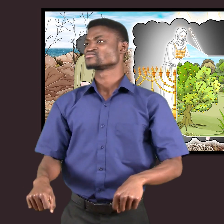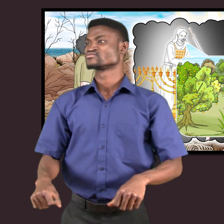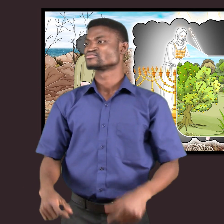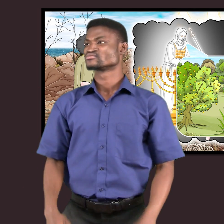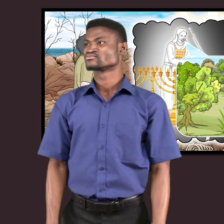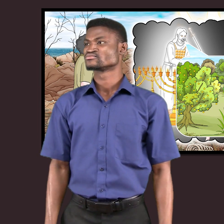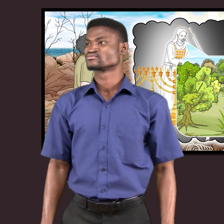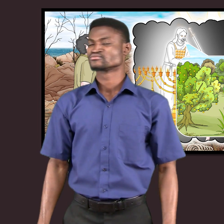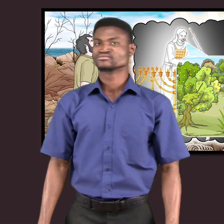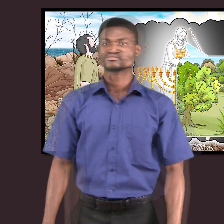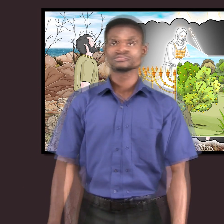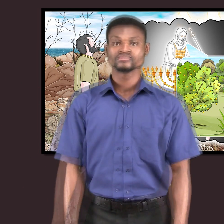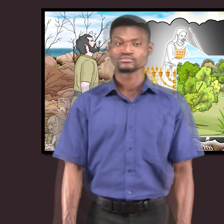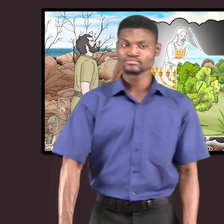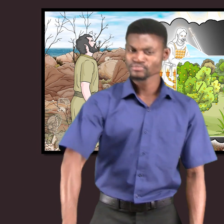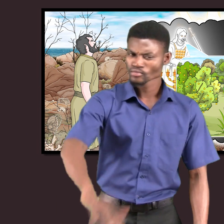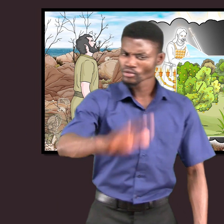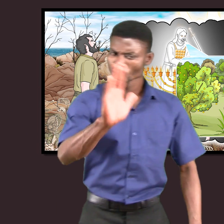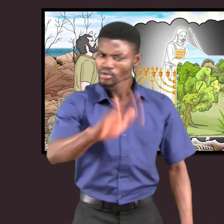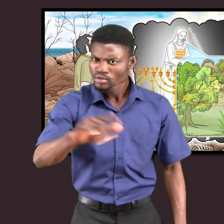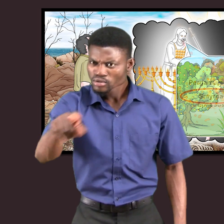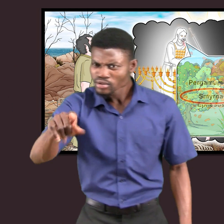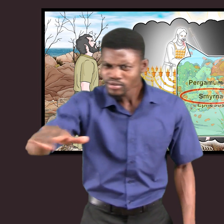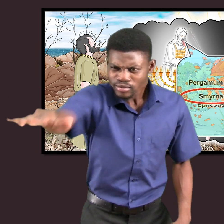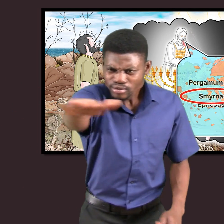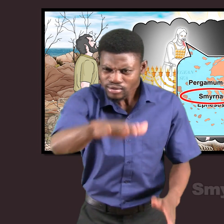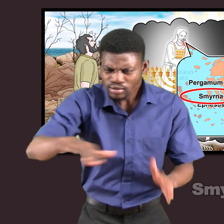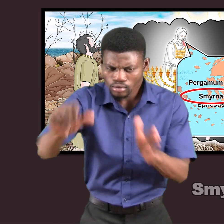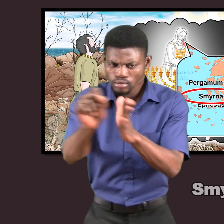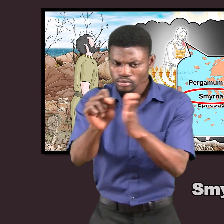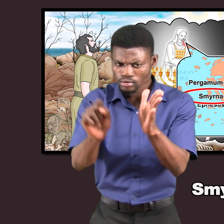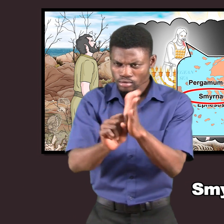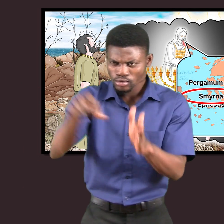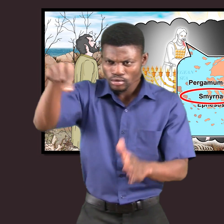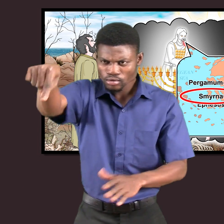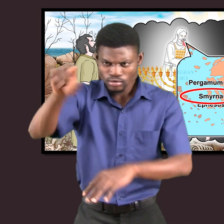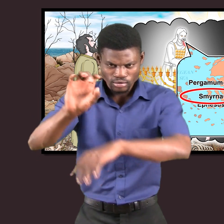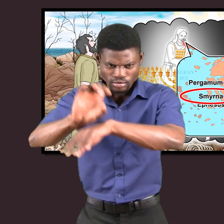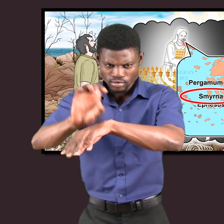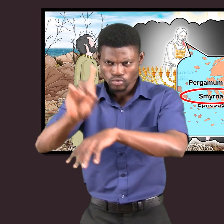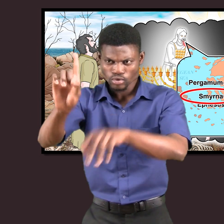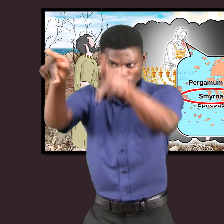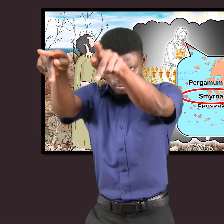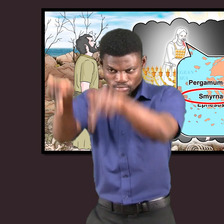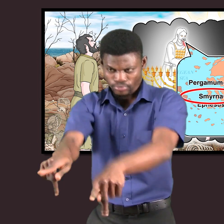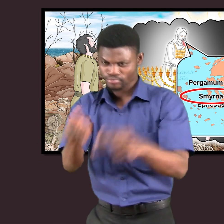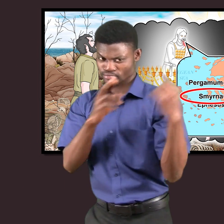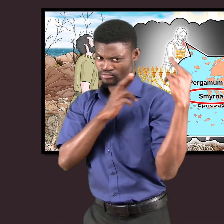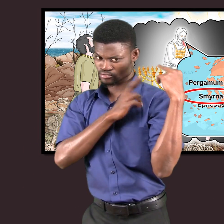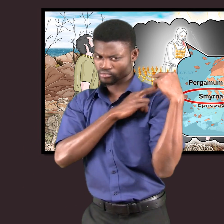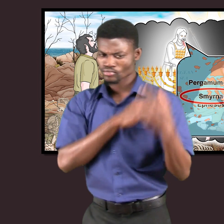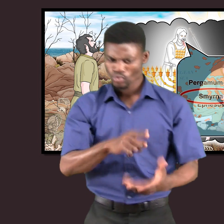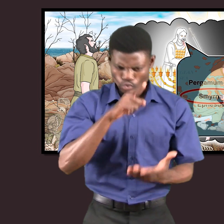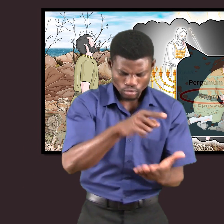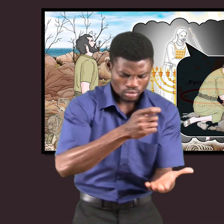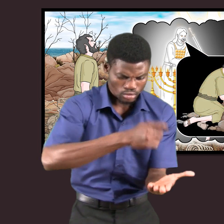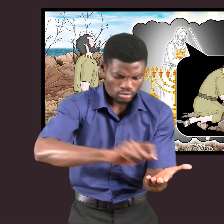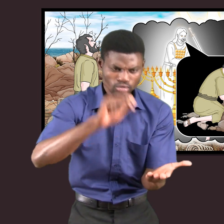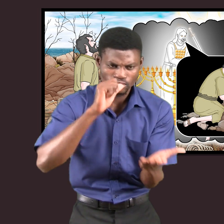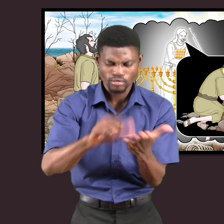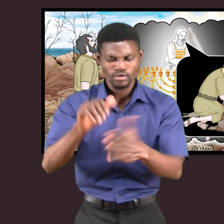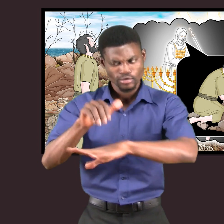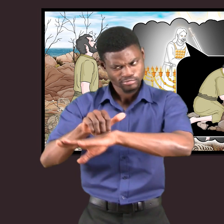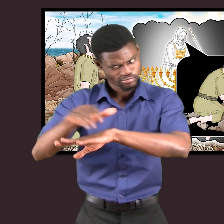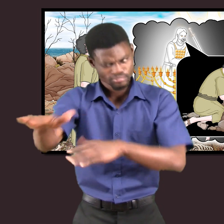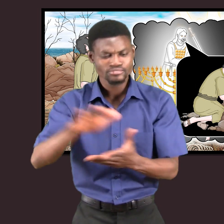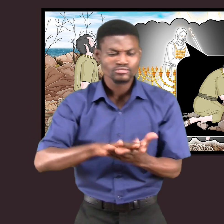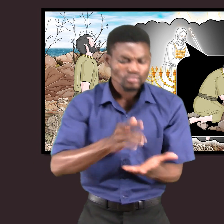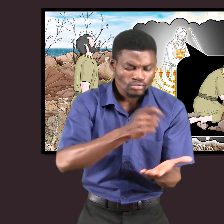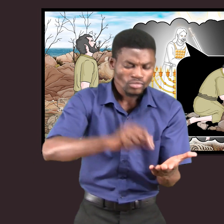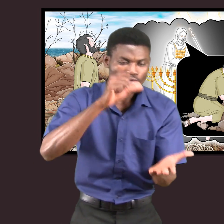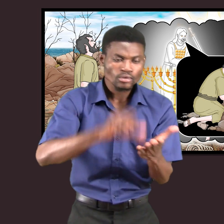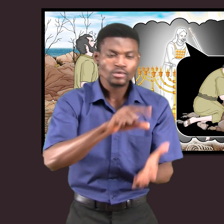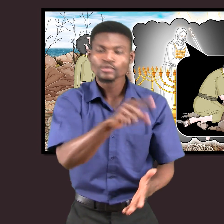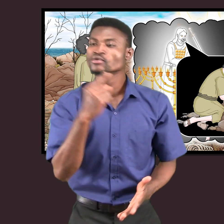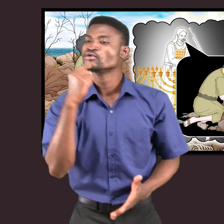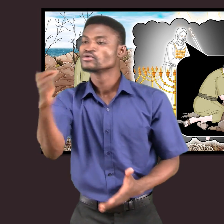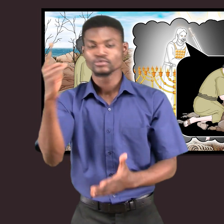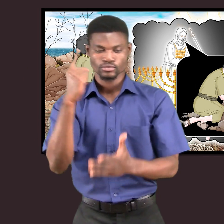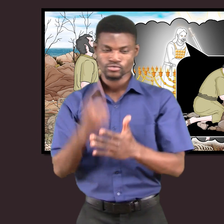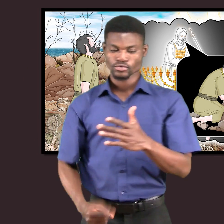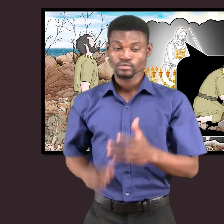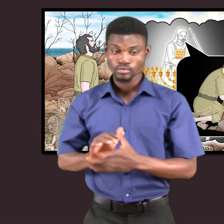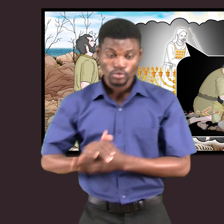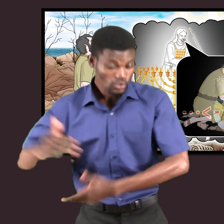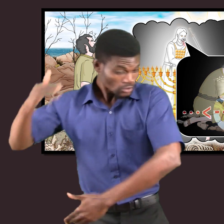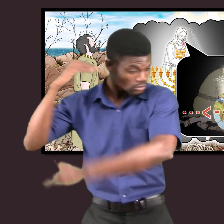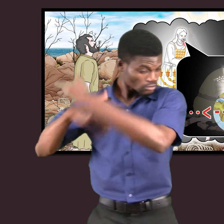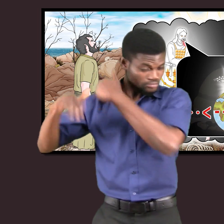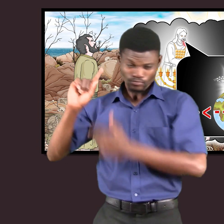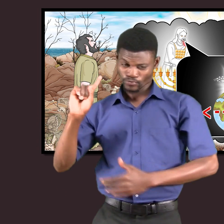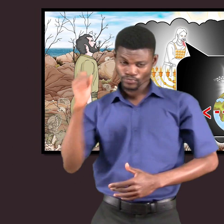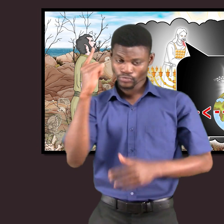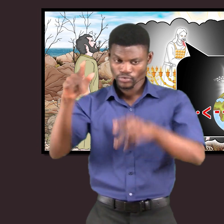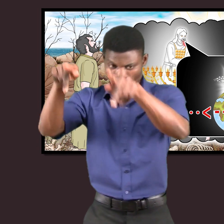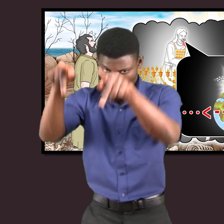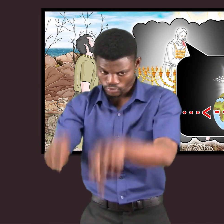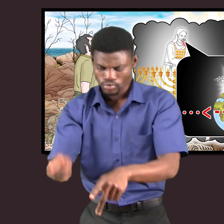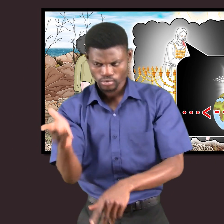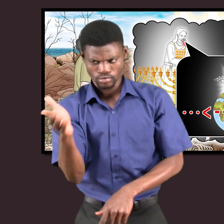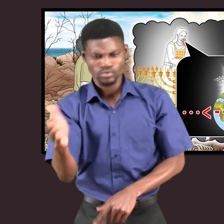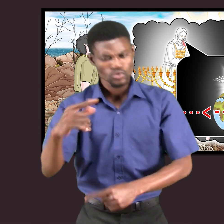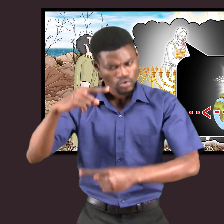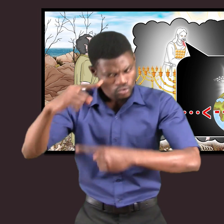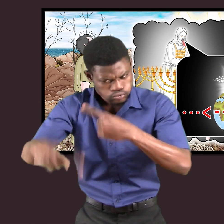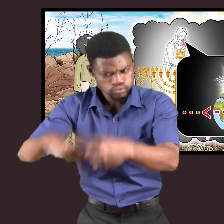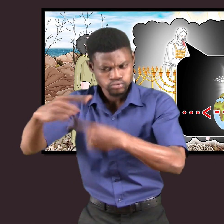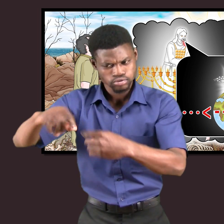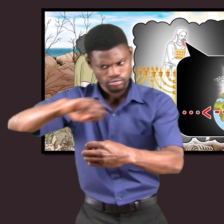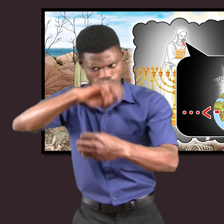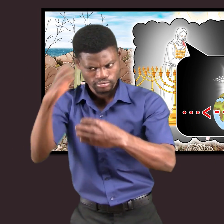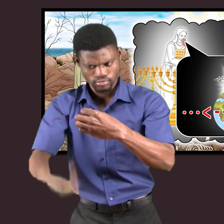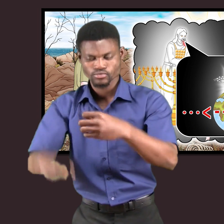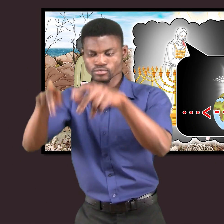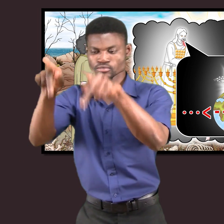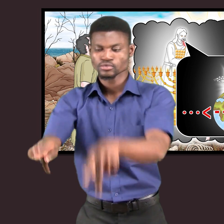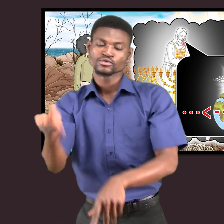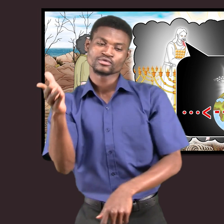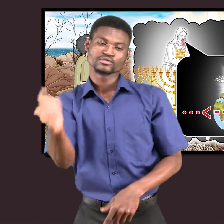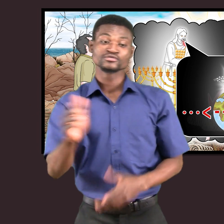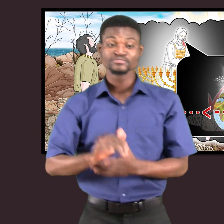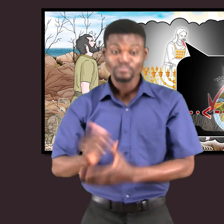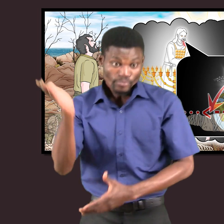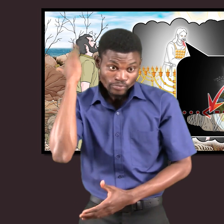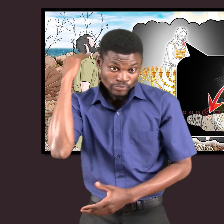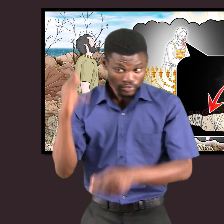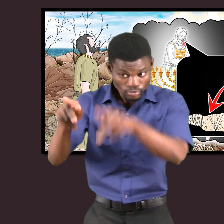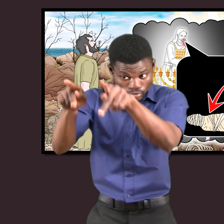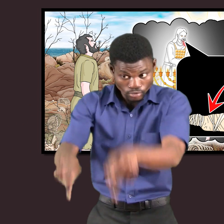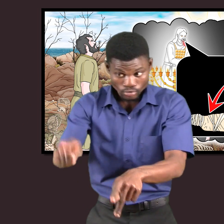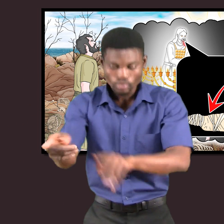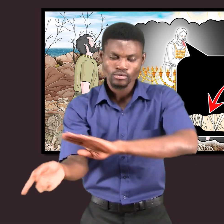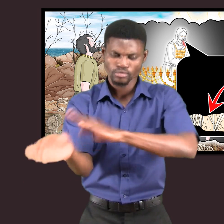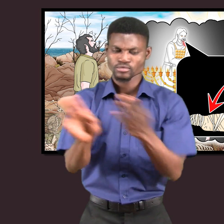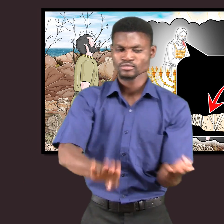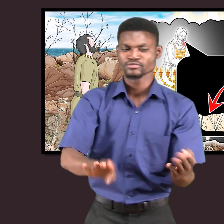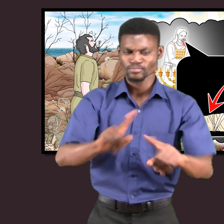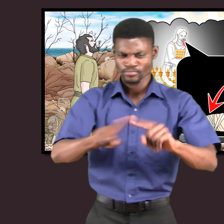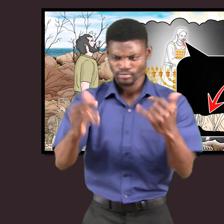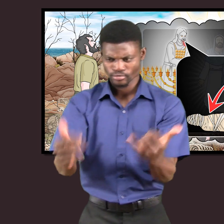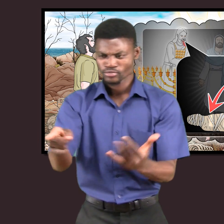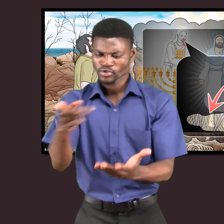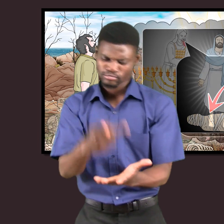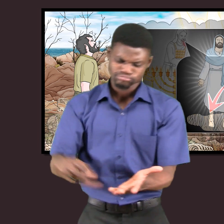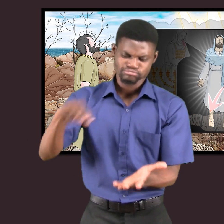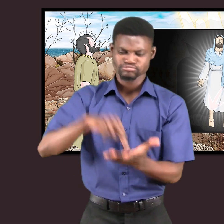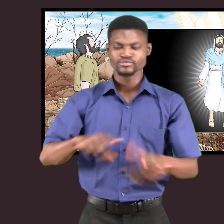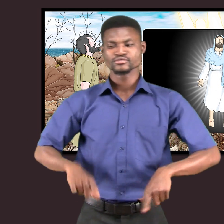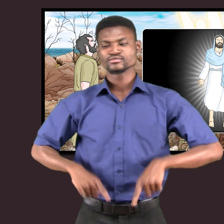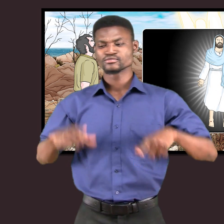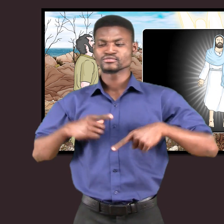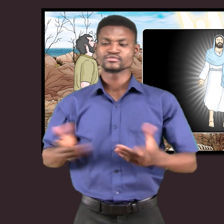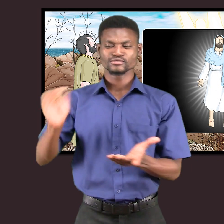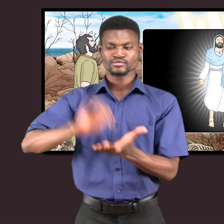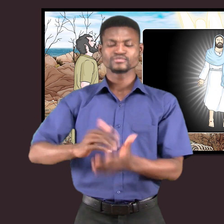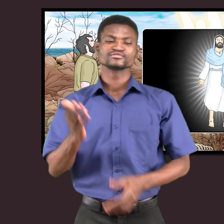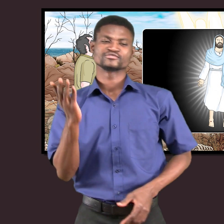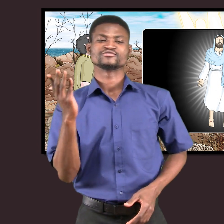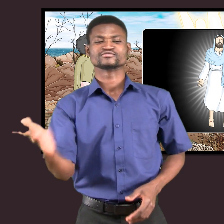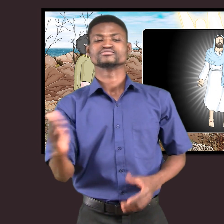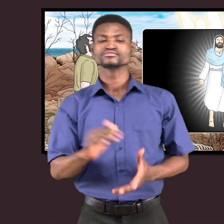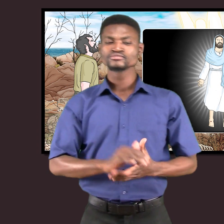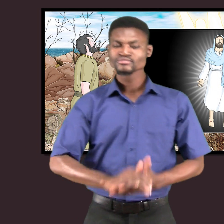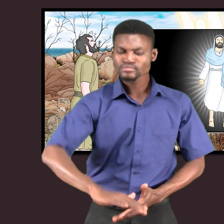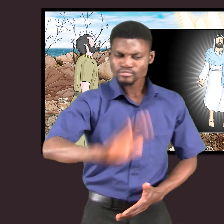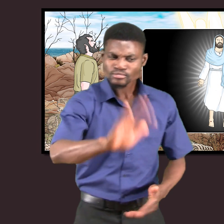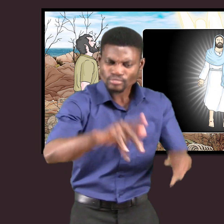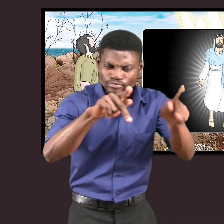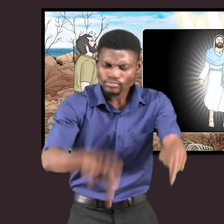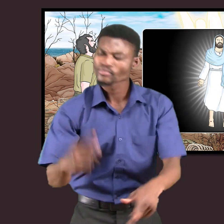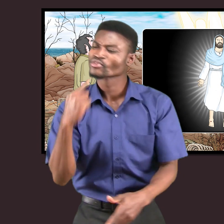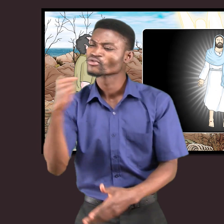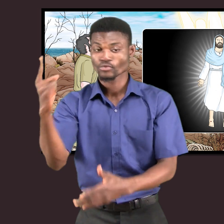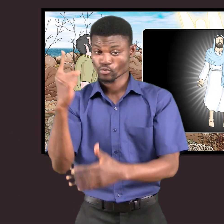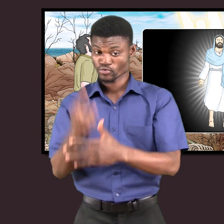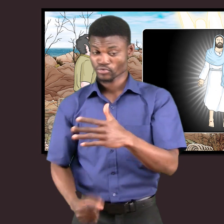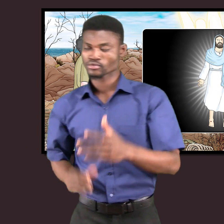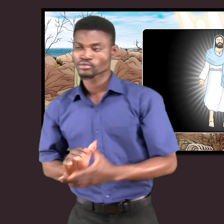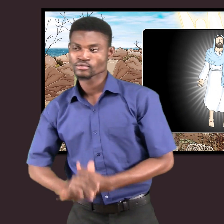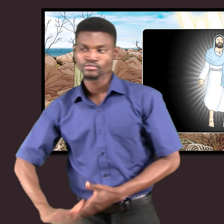To the angel of the church in Smyrna write: These are the words of the First and the Last, who died and returned to life.